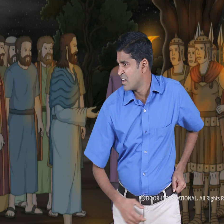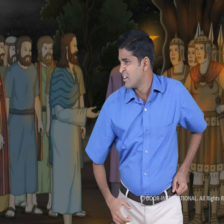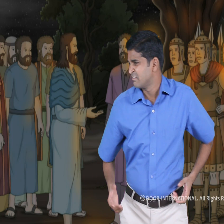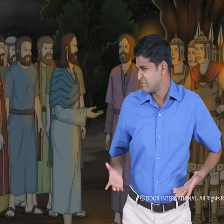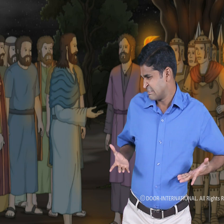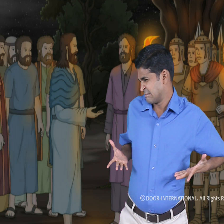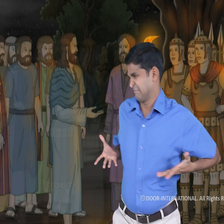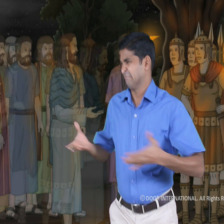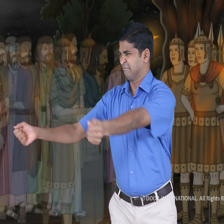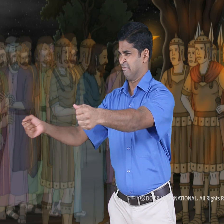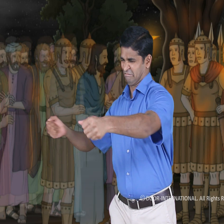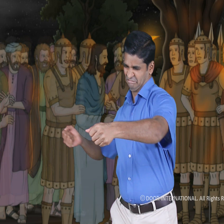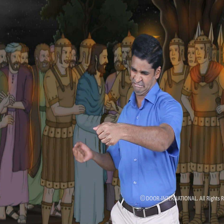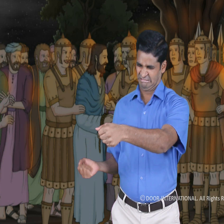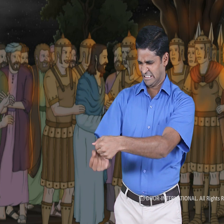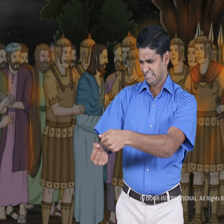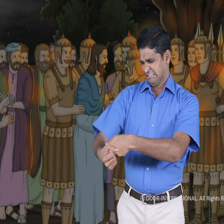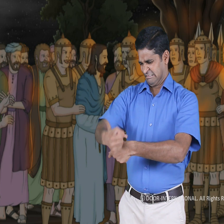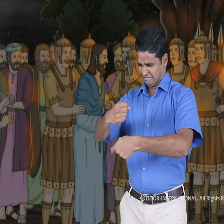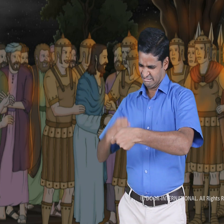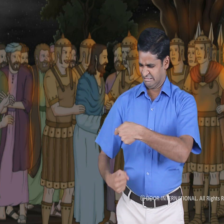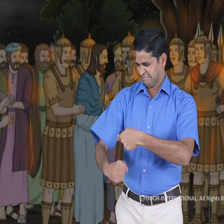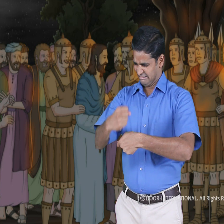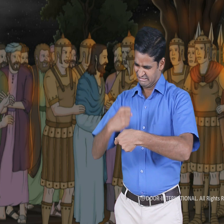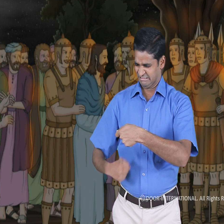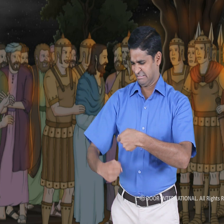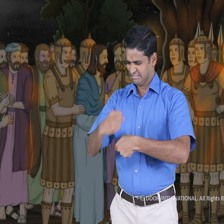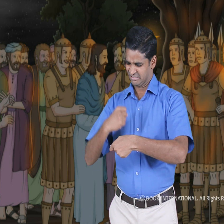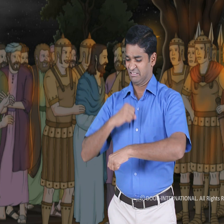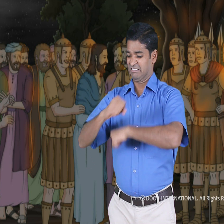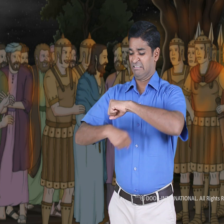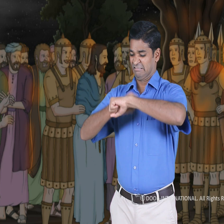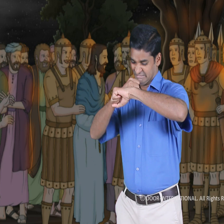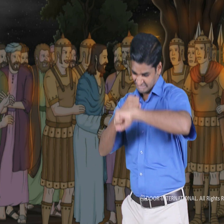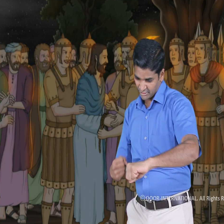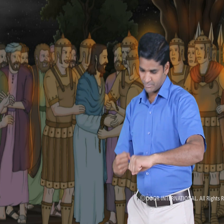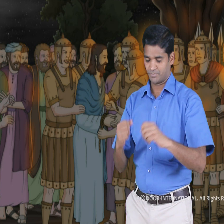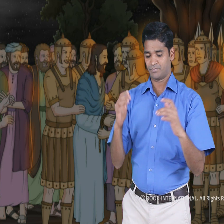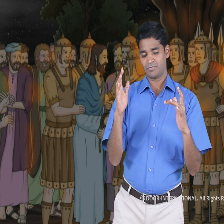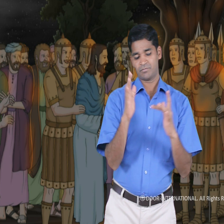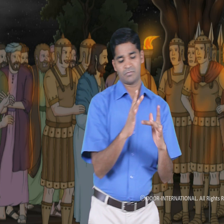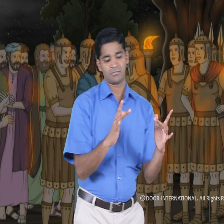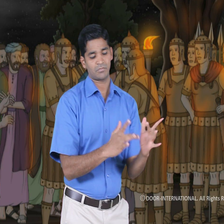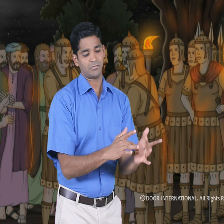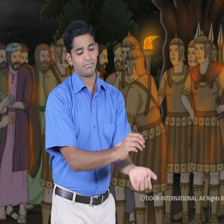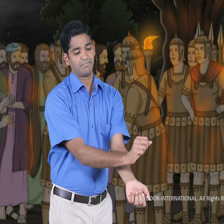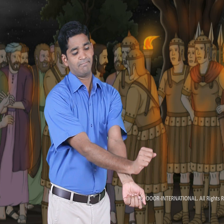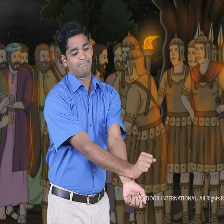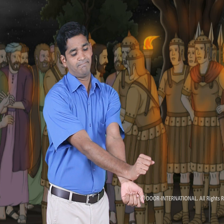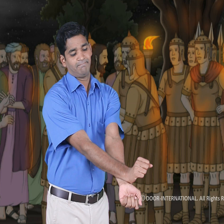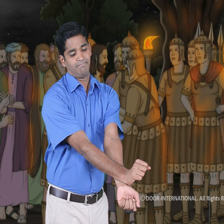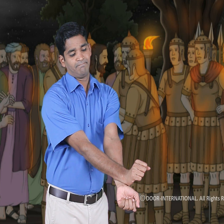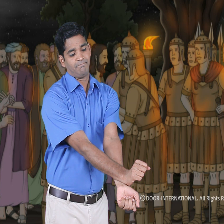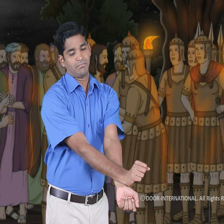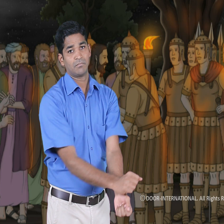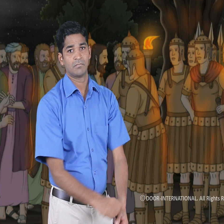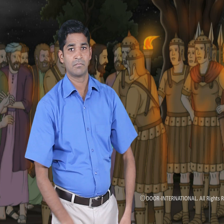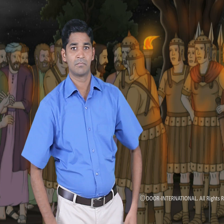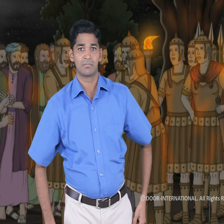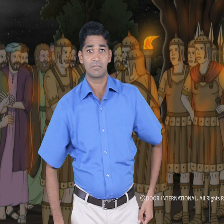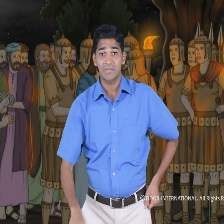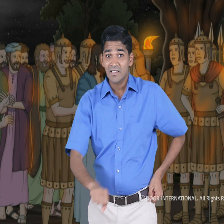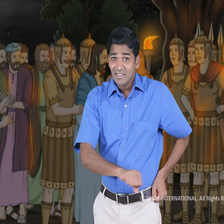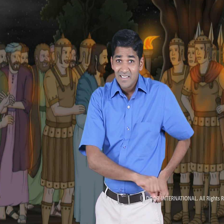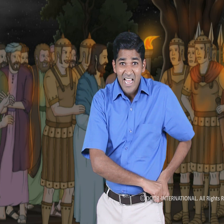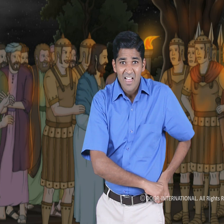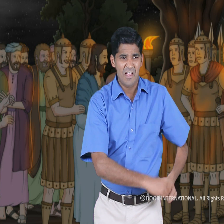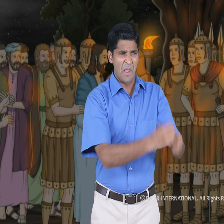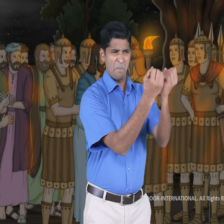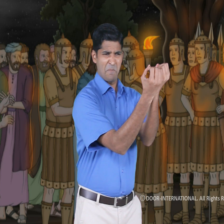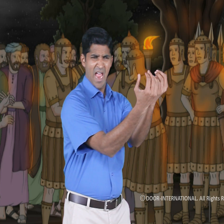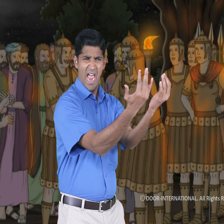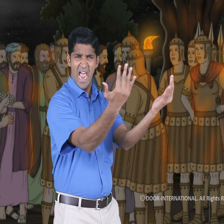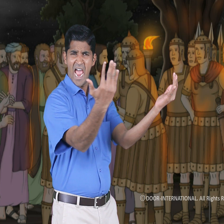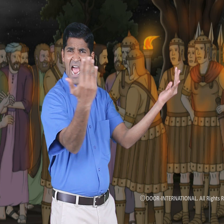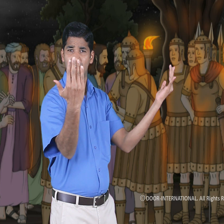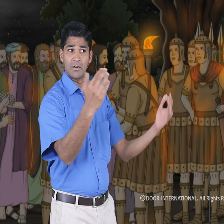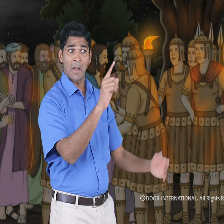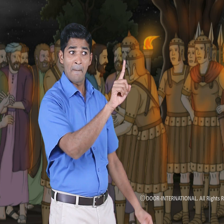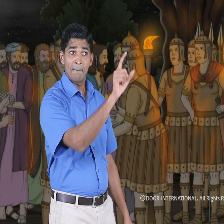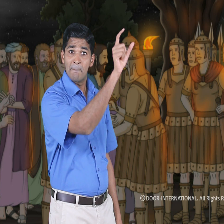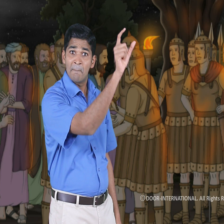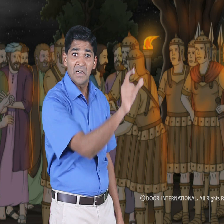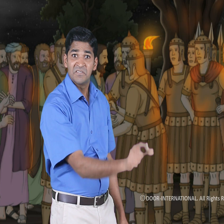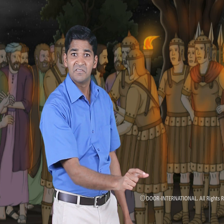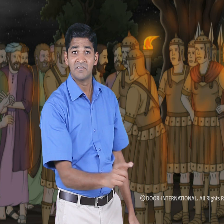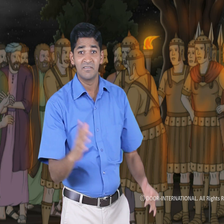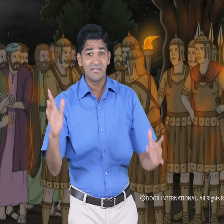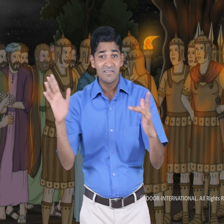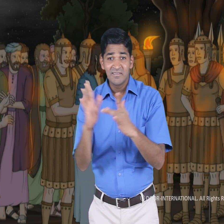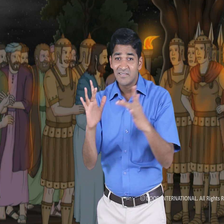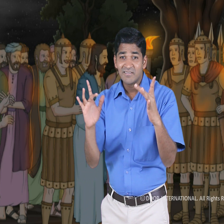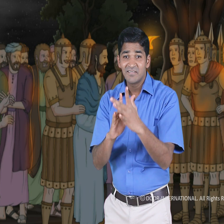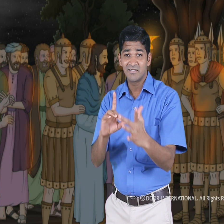Then the men stepped forward, seized Jesus, and arrested Him.